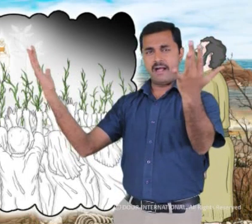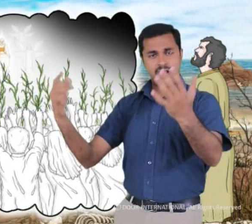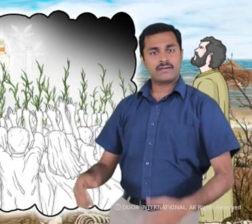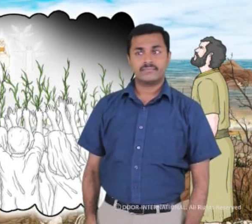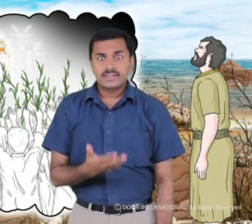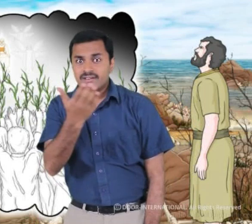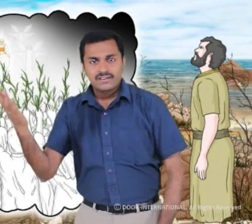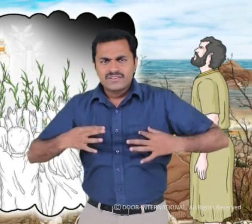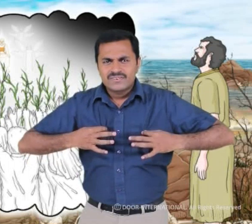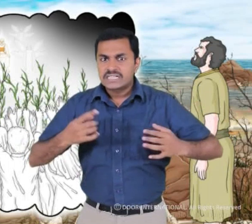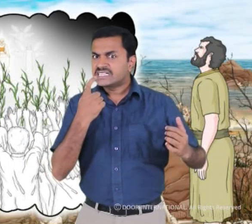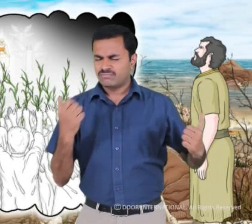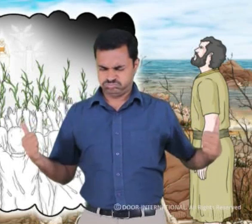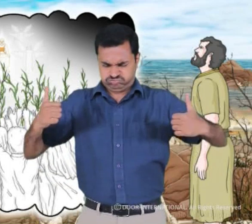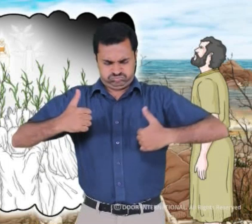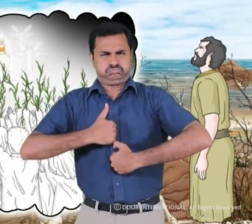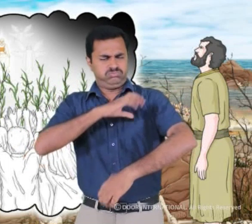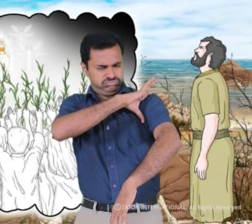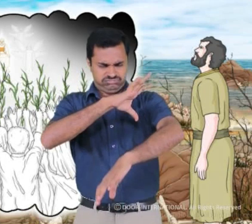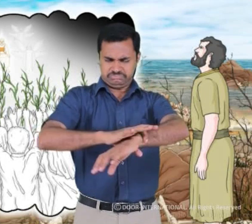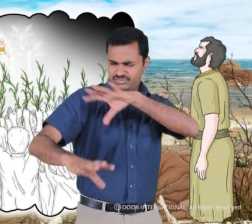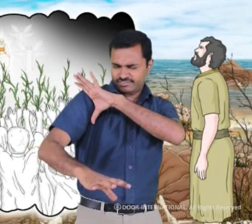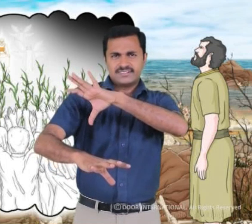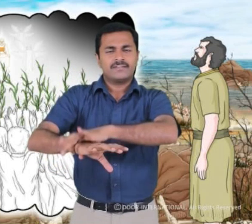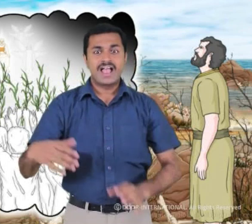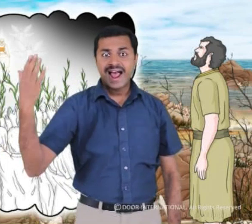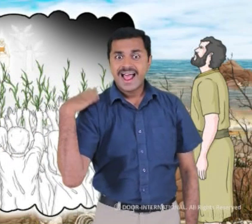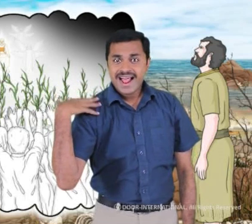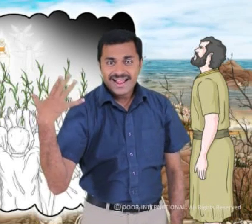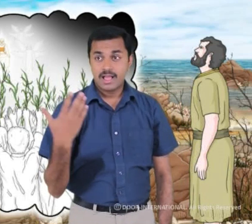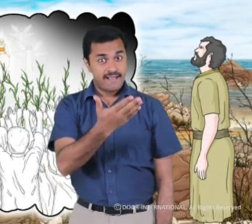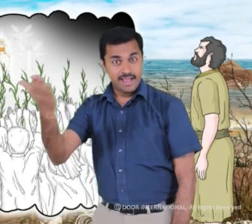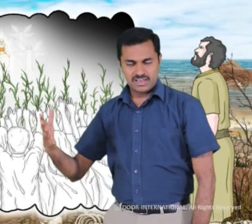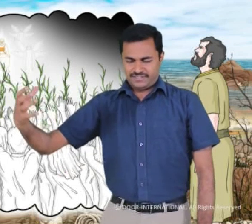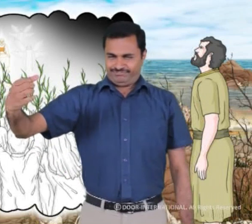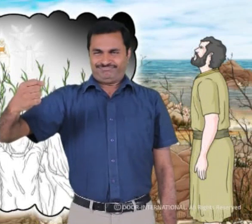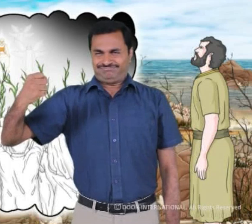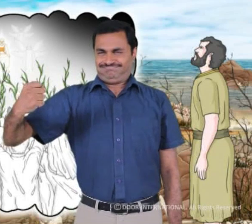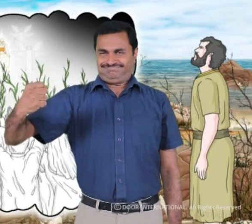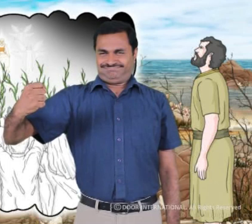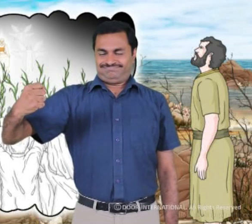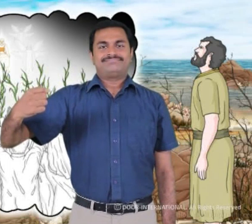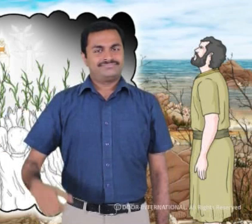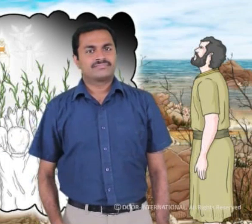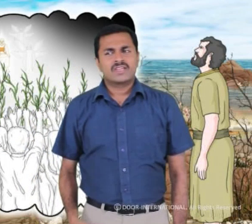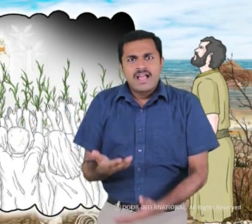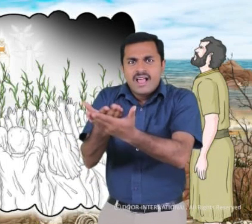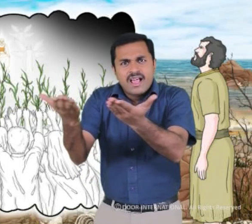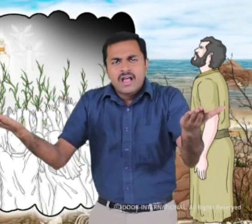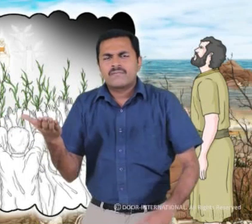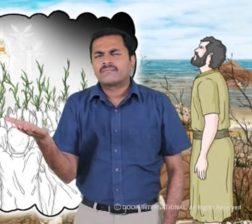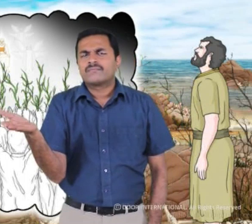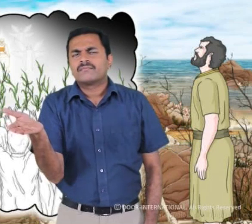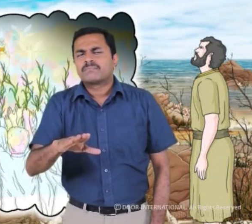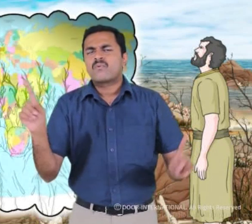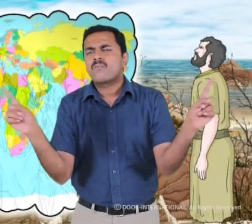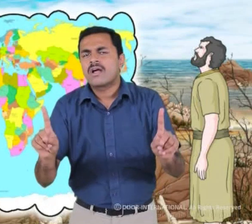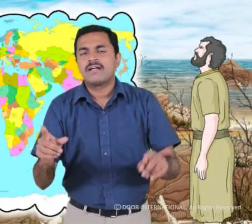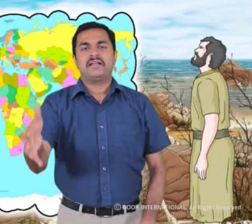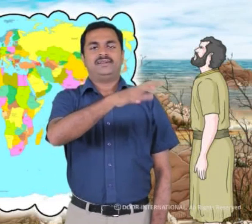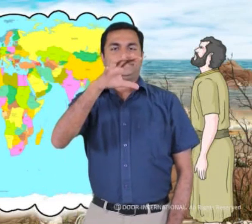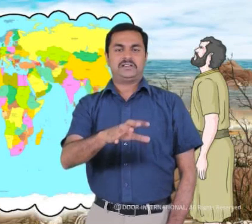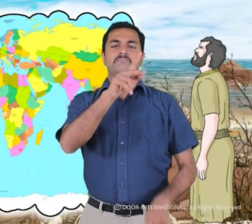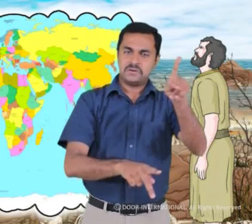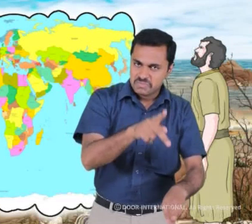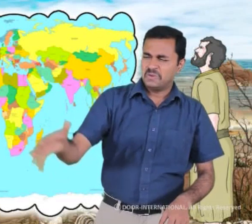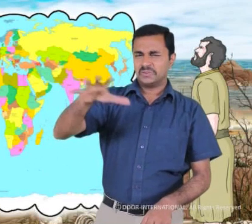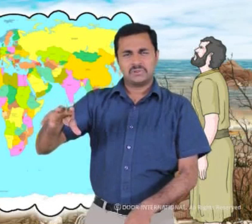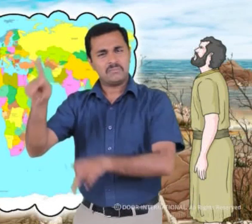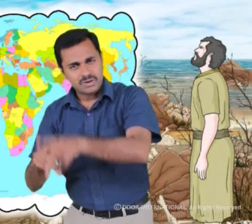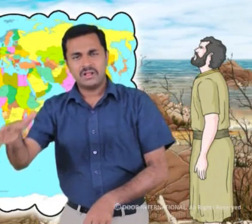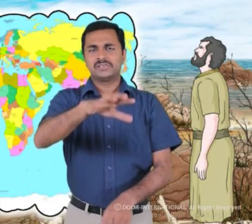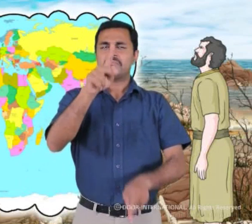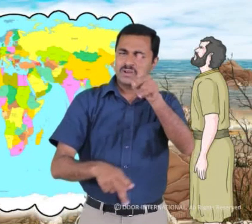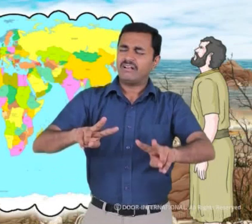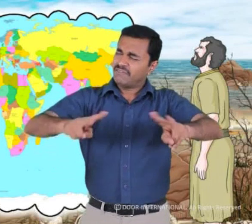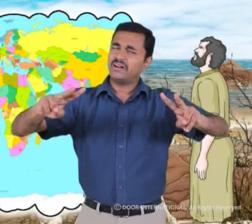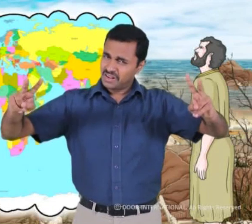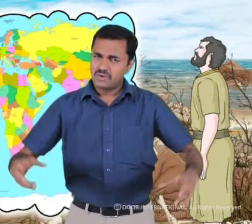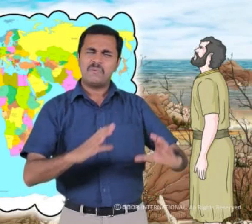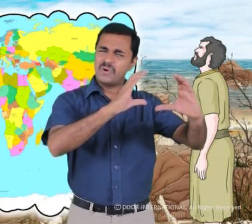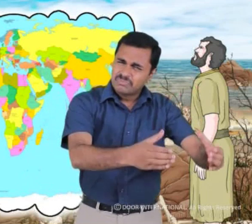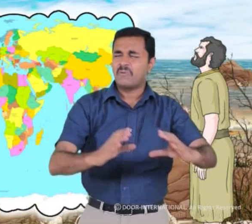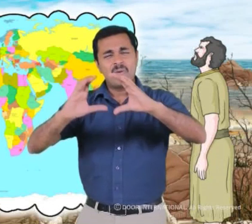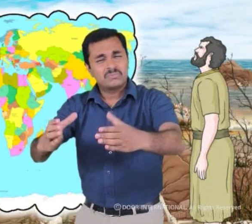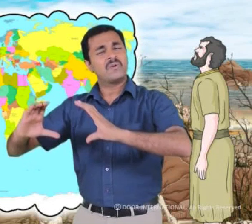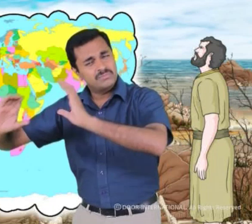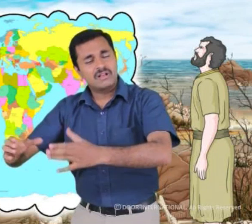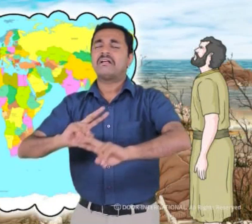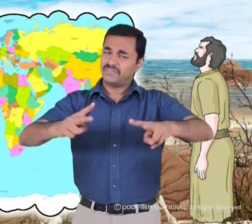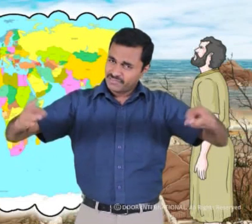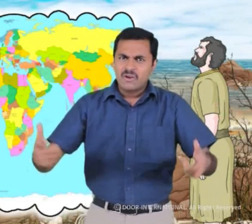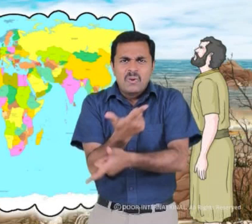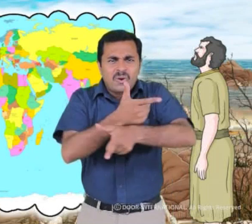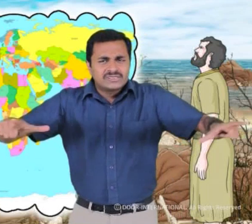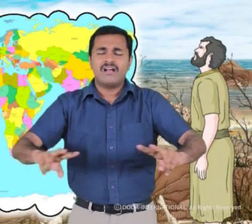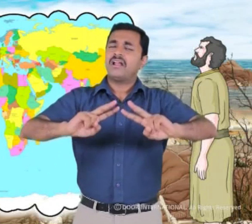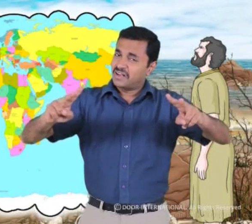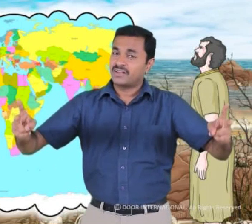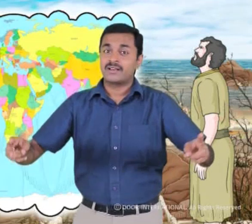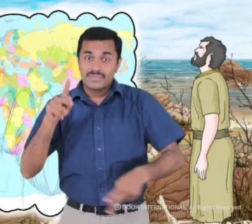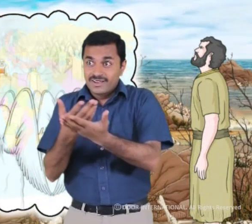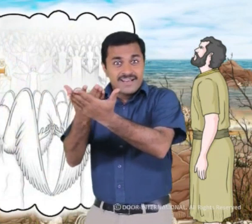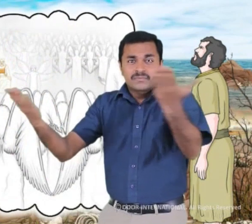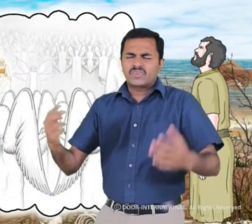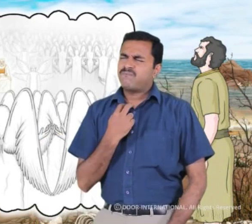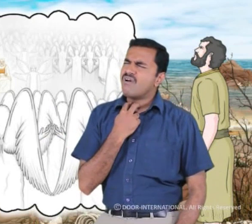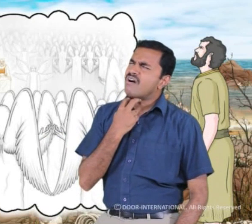And they cried out in a loud voice: “Salvation to our God, who sits on the throne, and to the Lamb!”